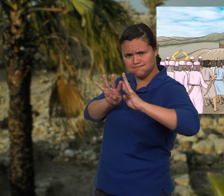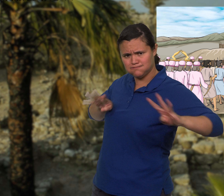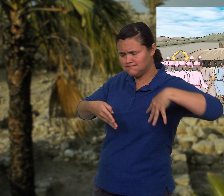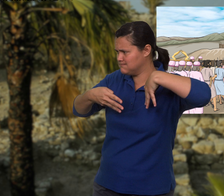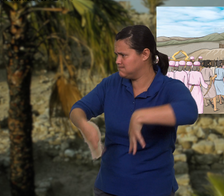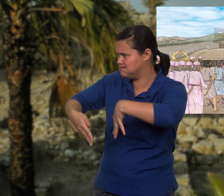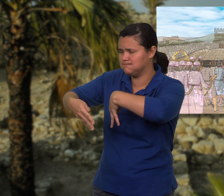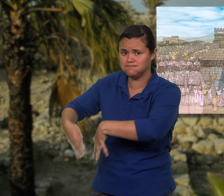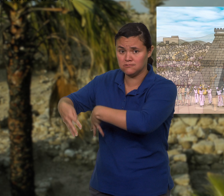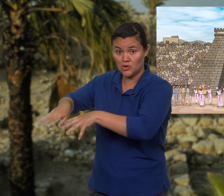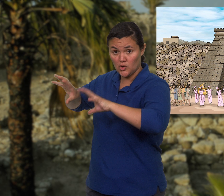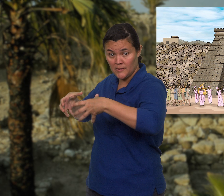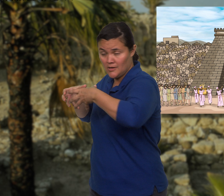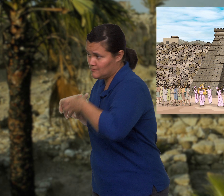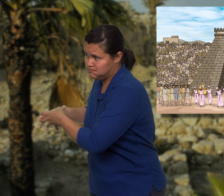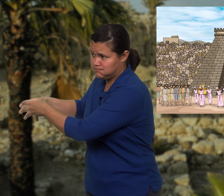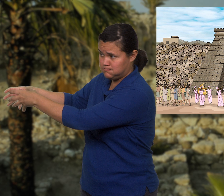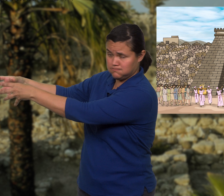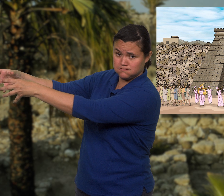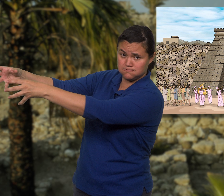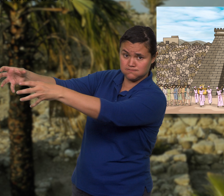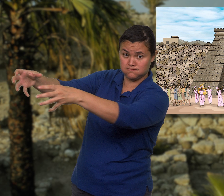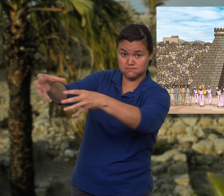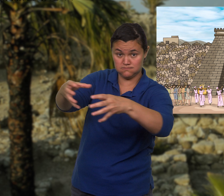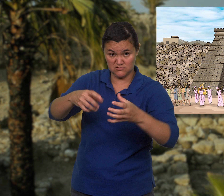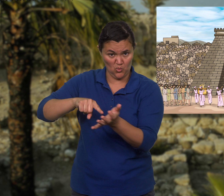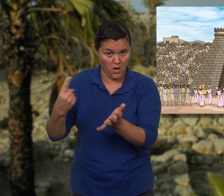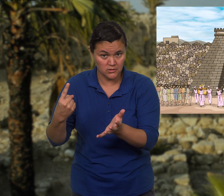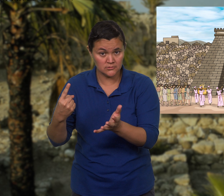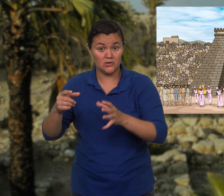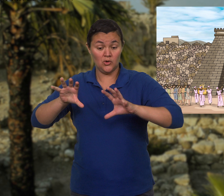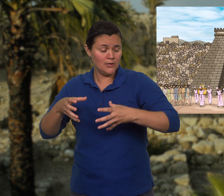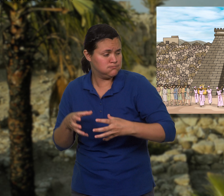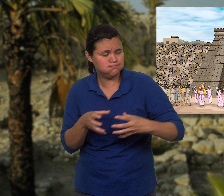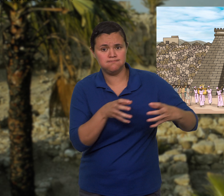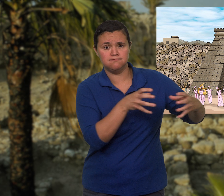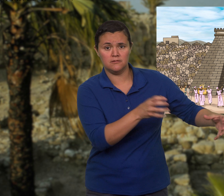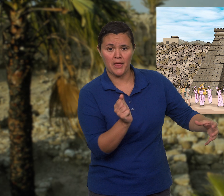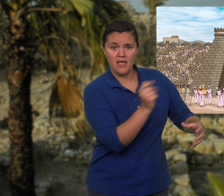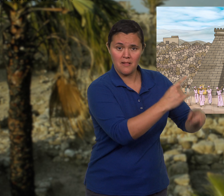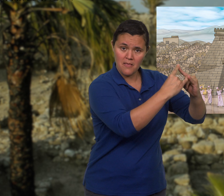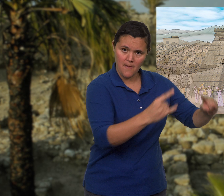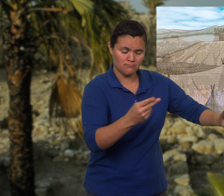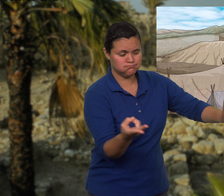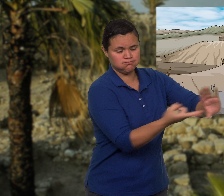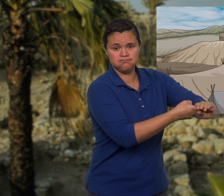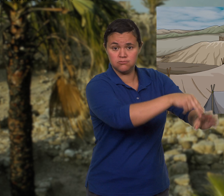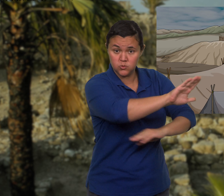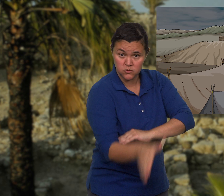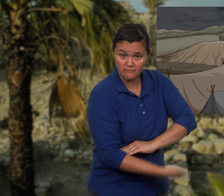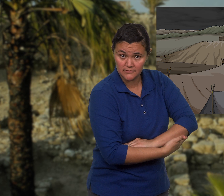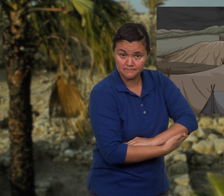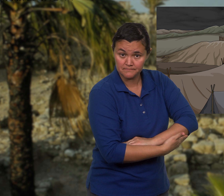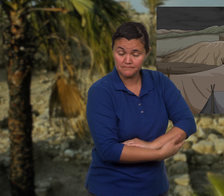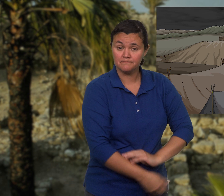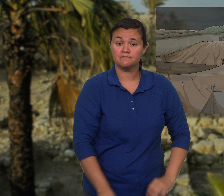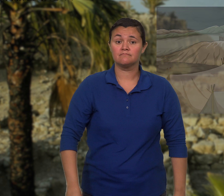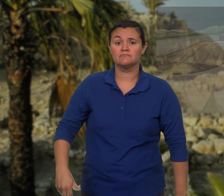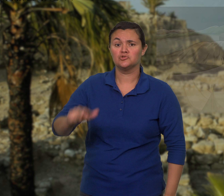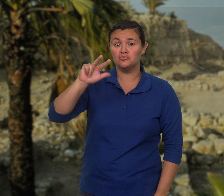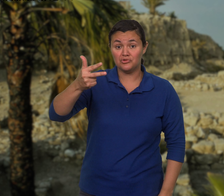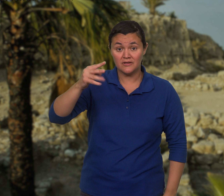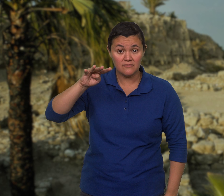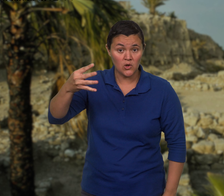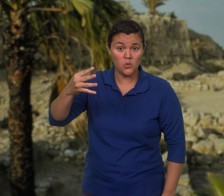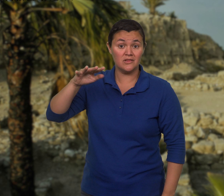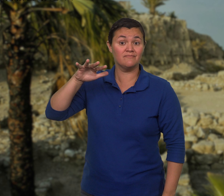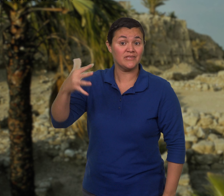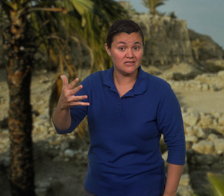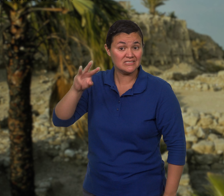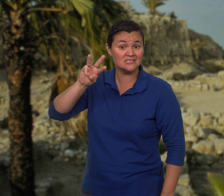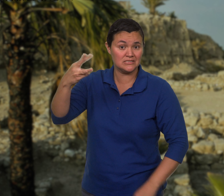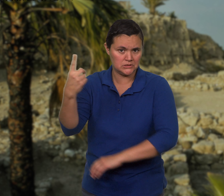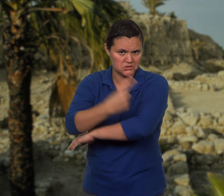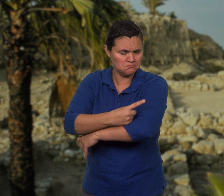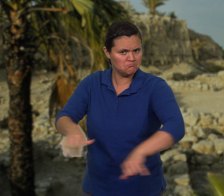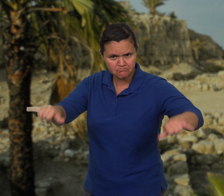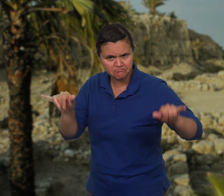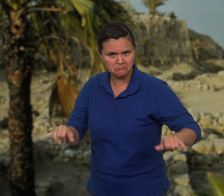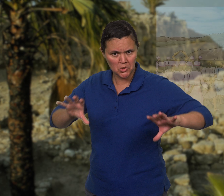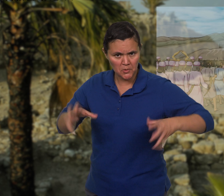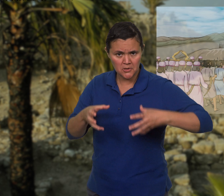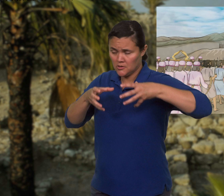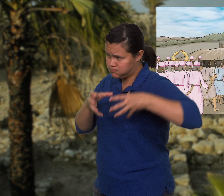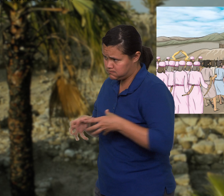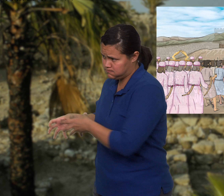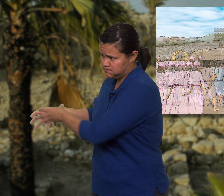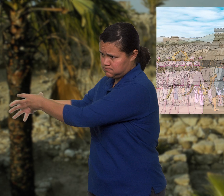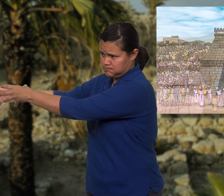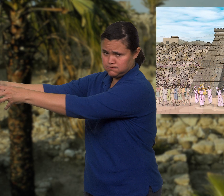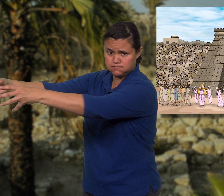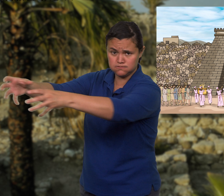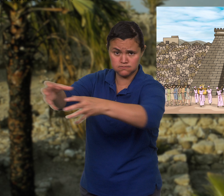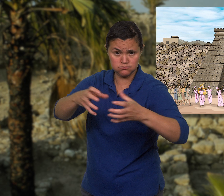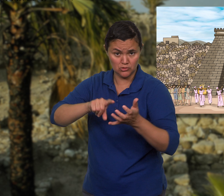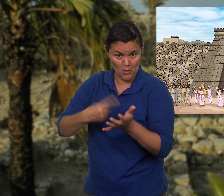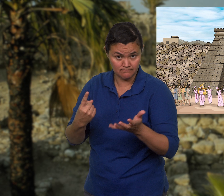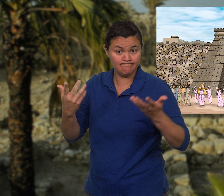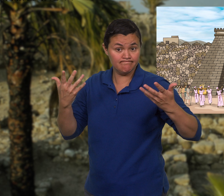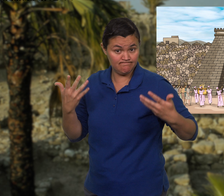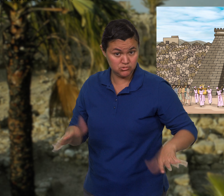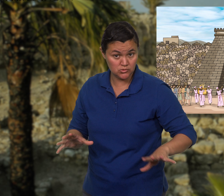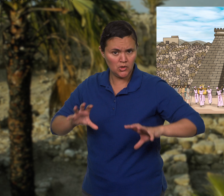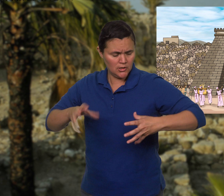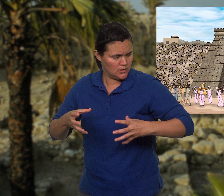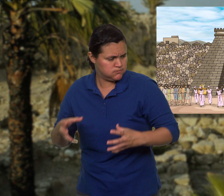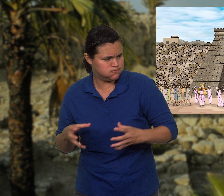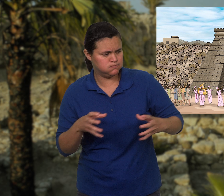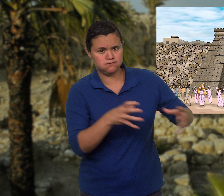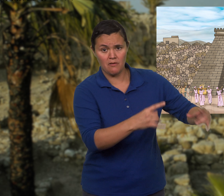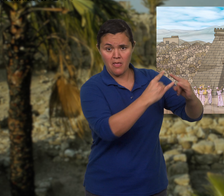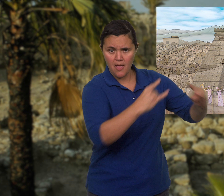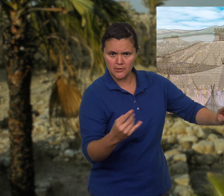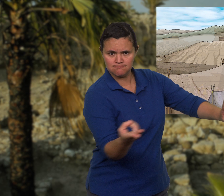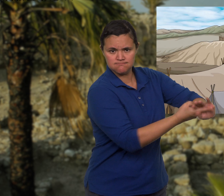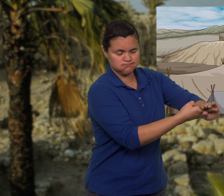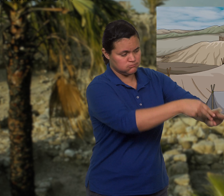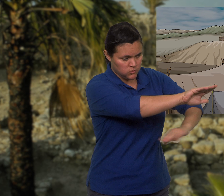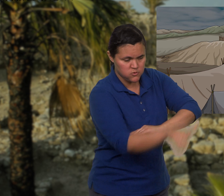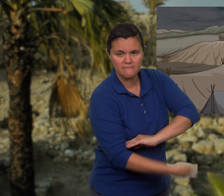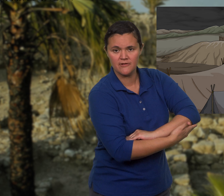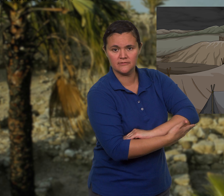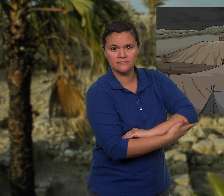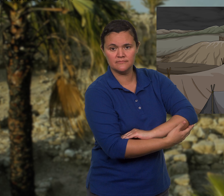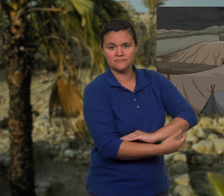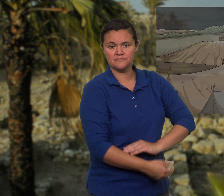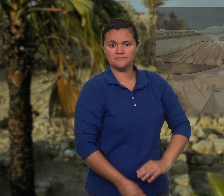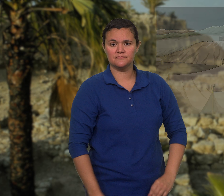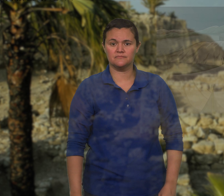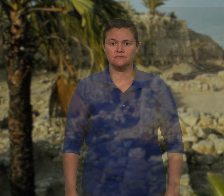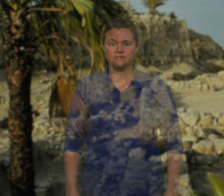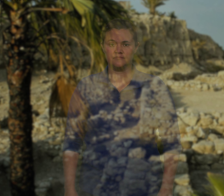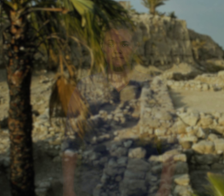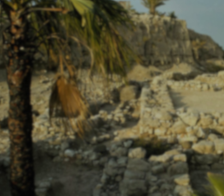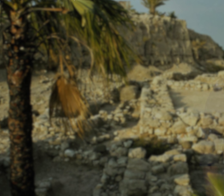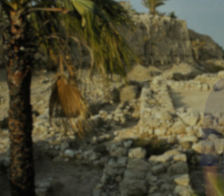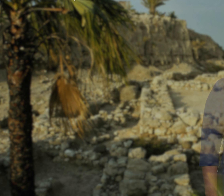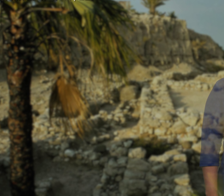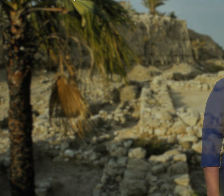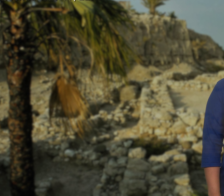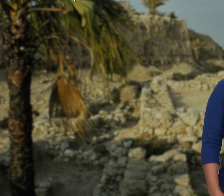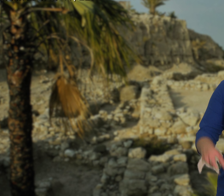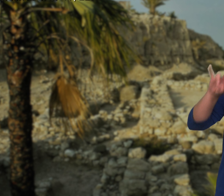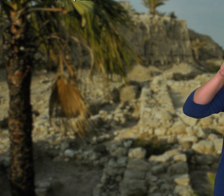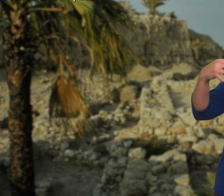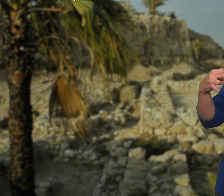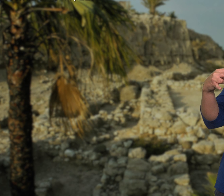So on the second day they marched around the city once and returned to the camp. They did this for six days.